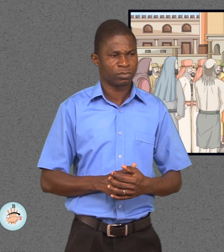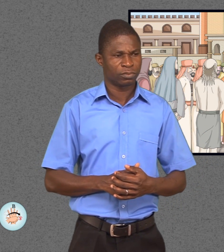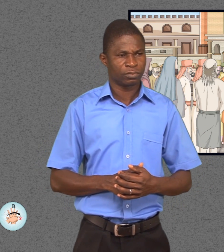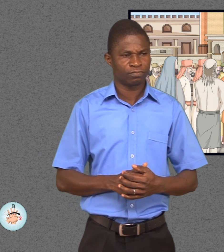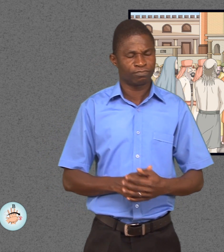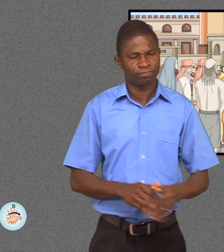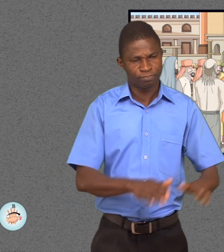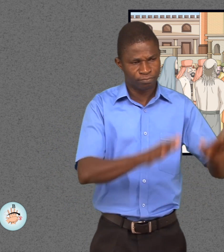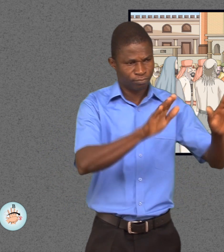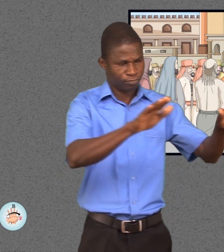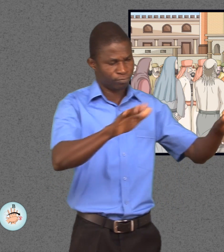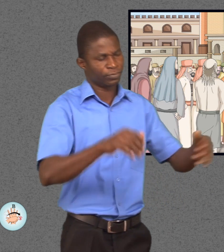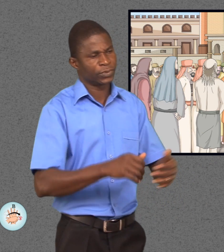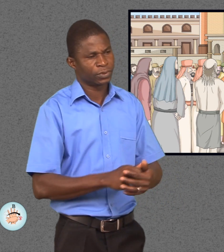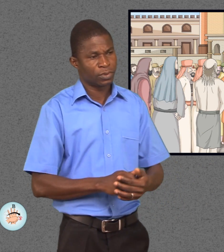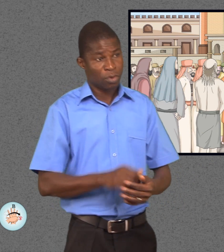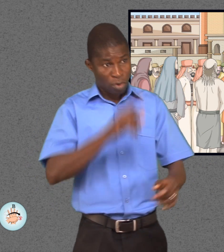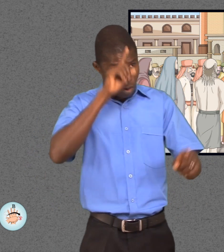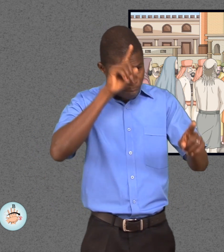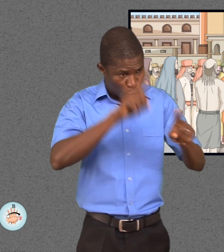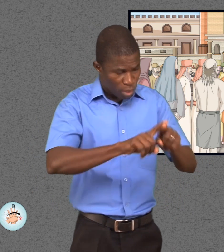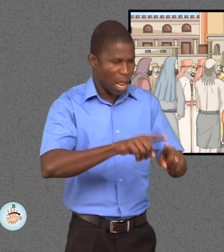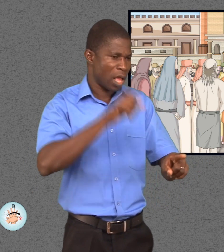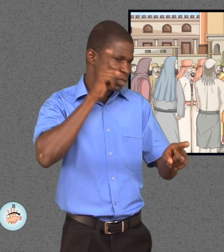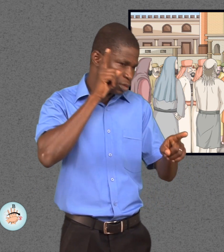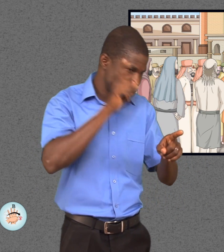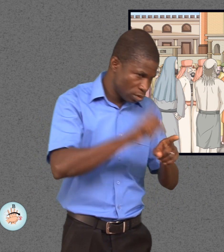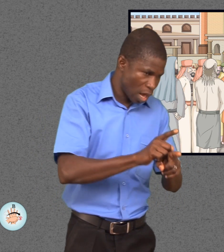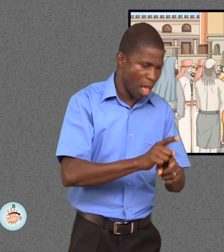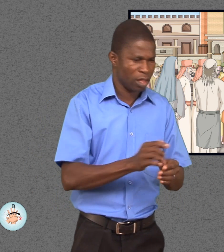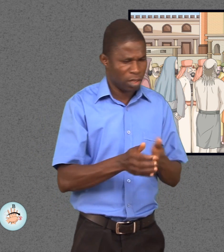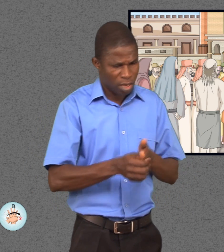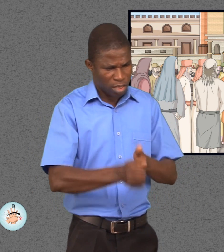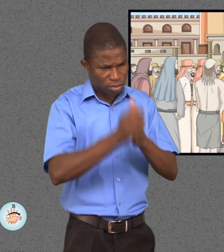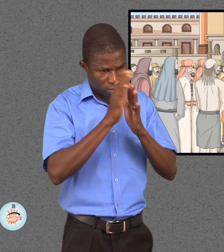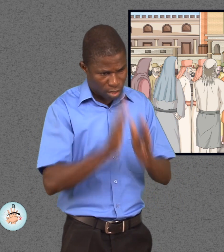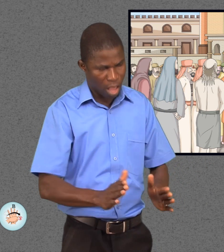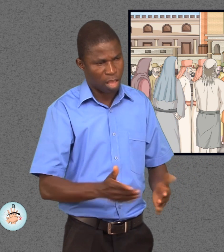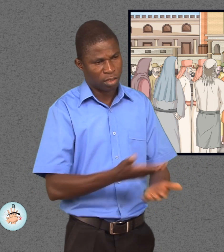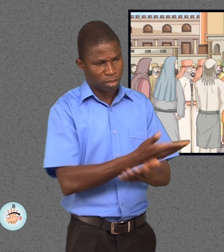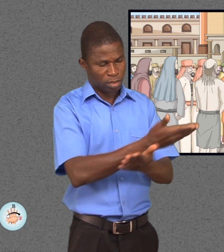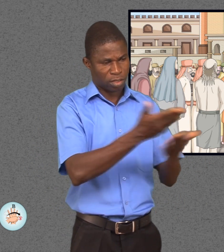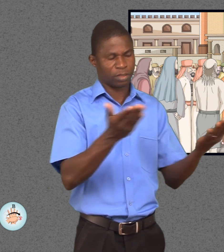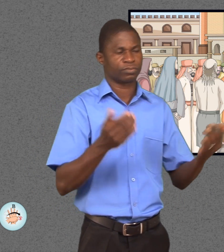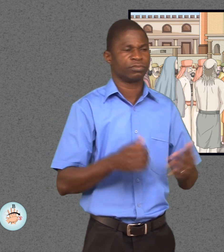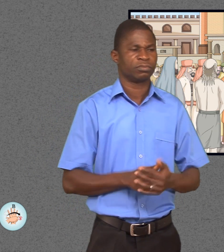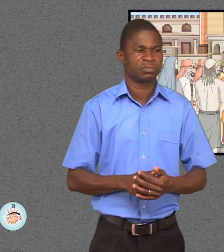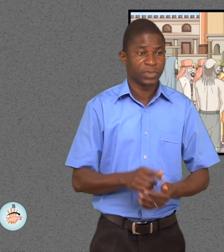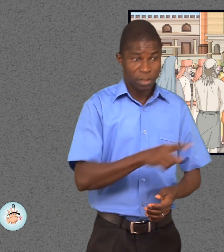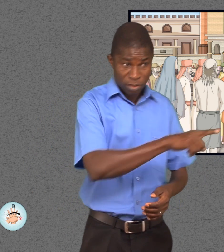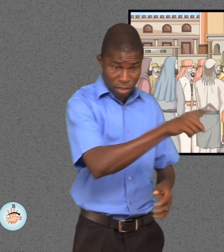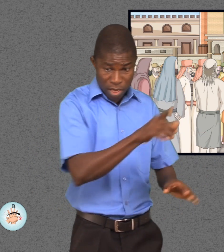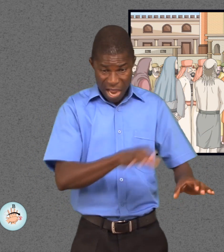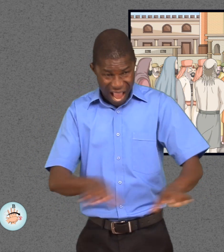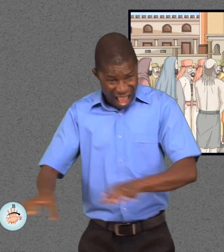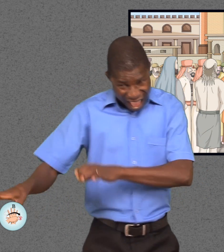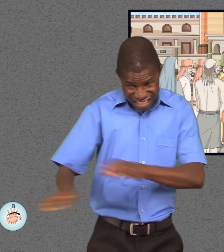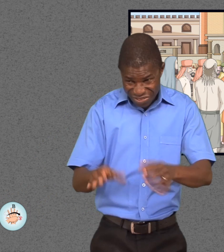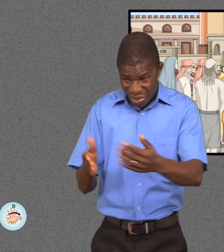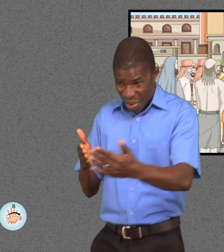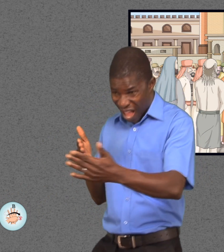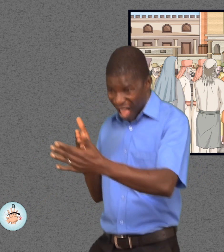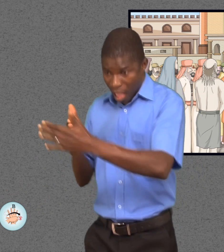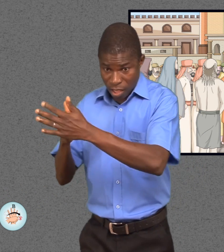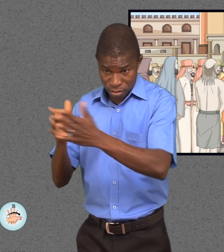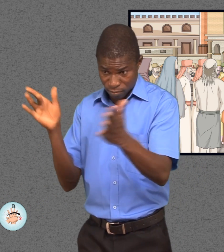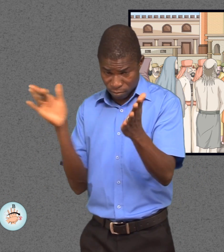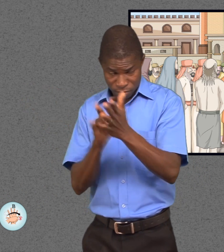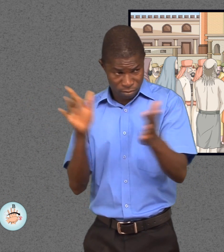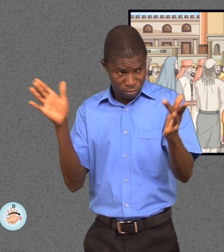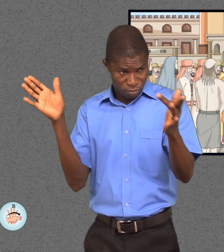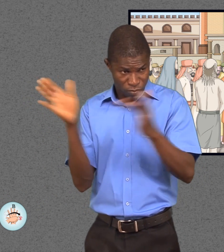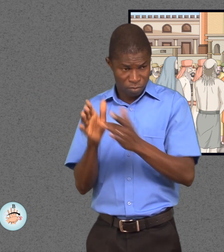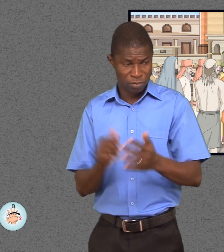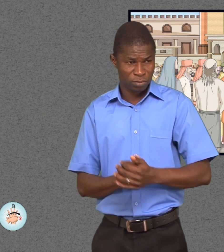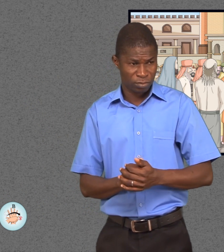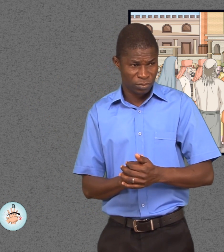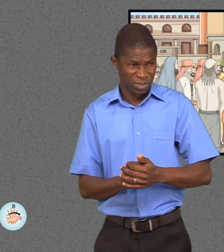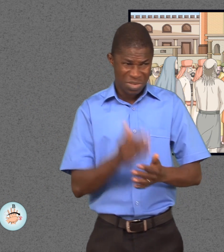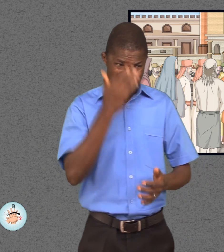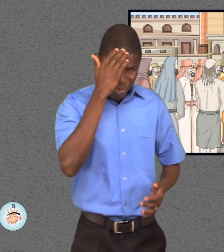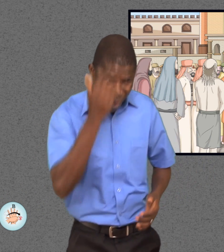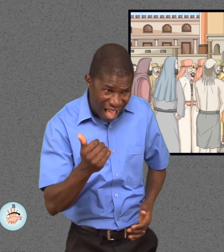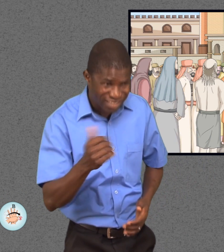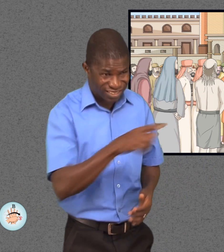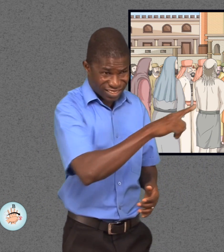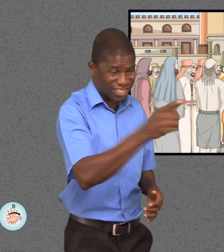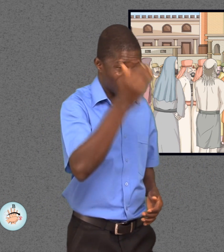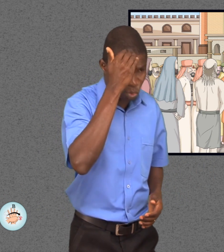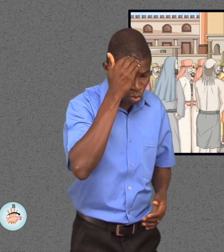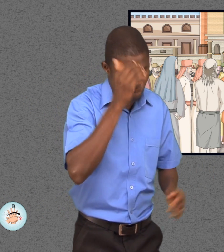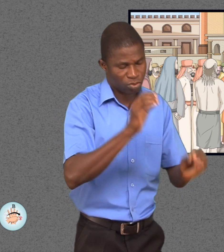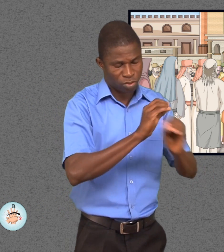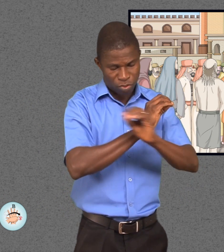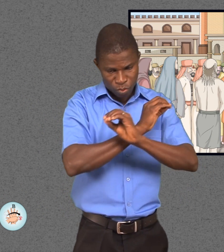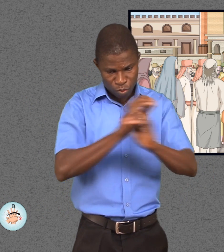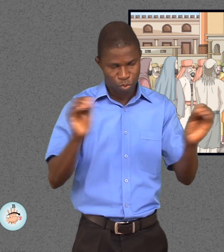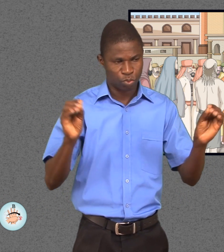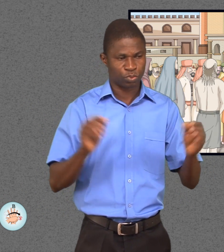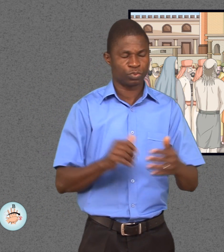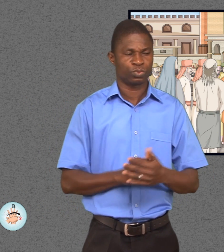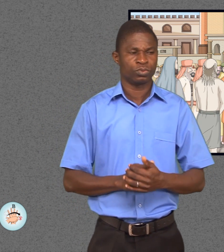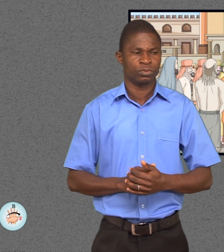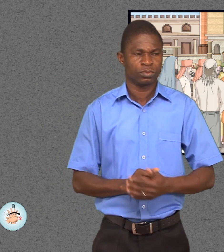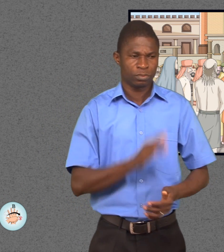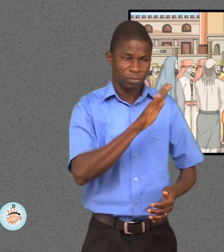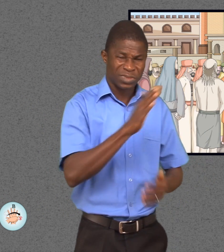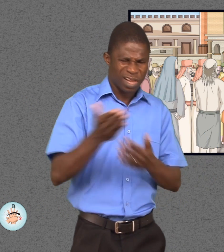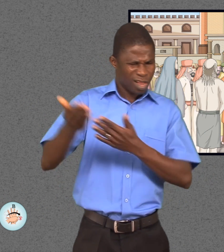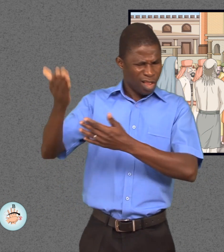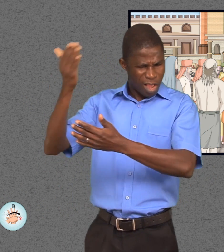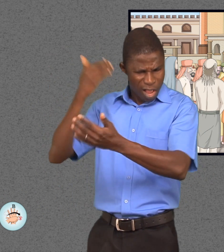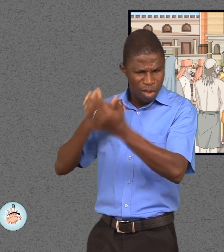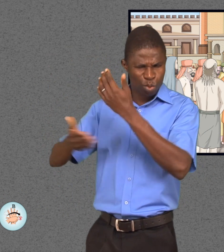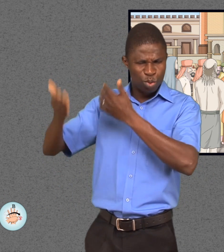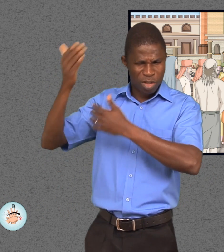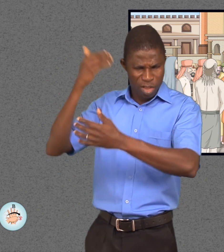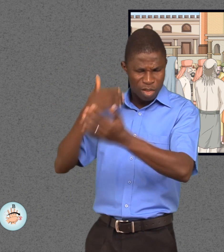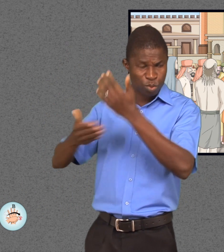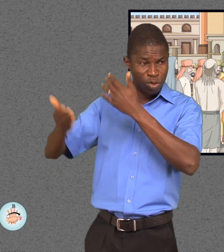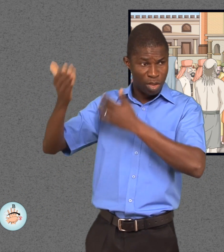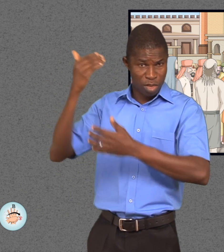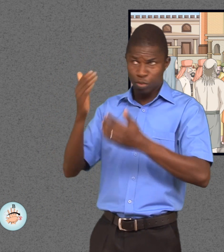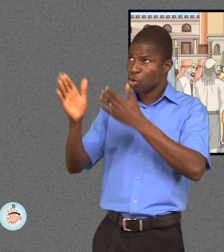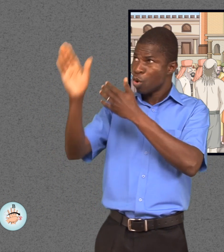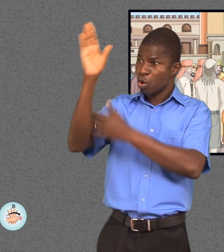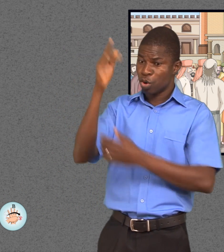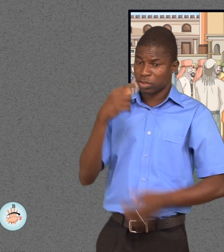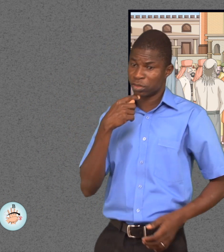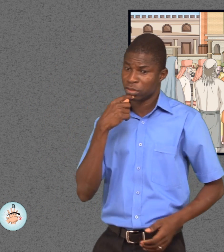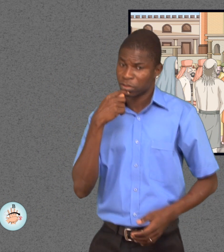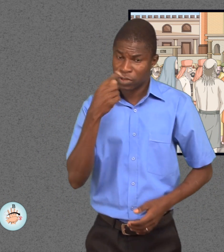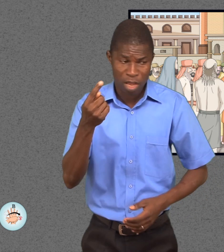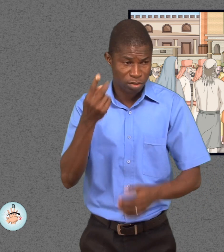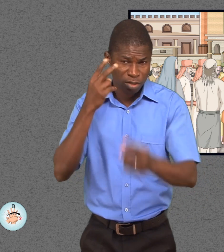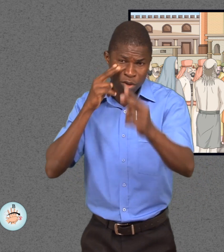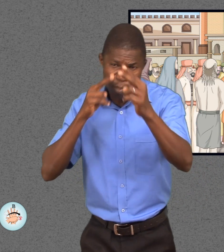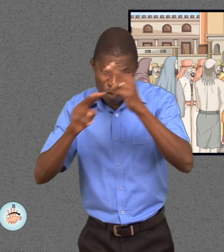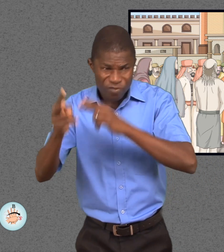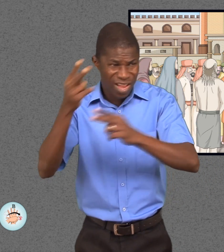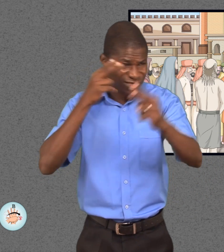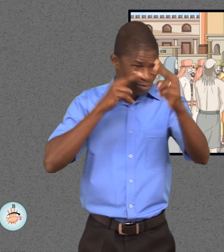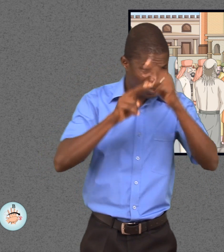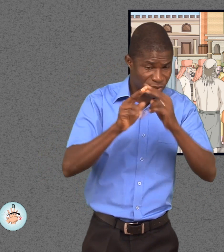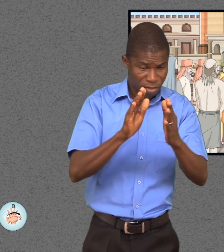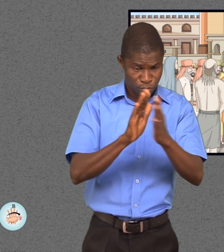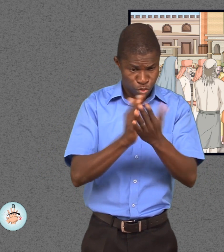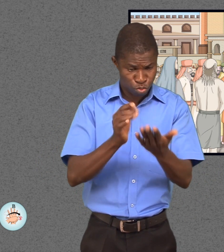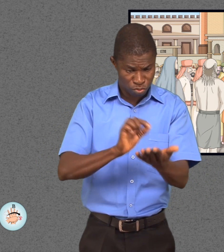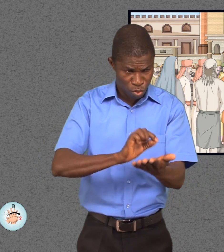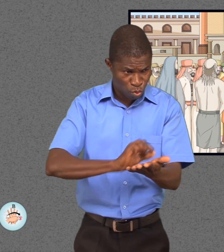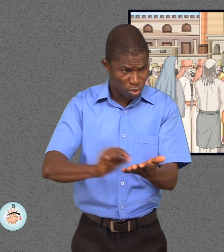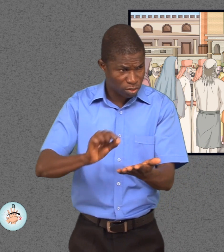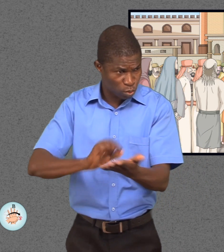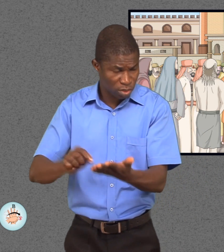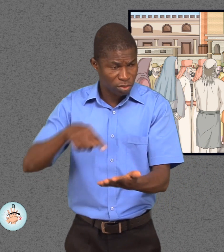And now, brothers, I know that you acted in ignorance, as did your leaders.